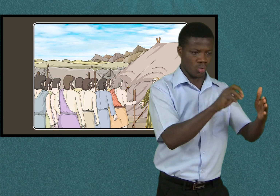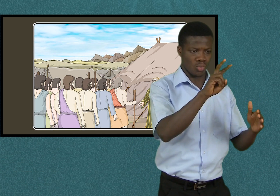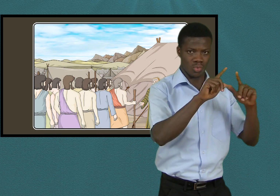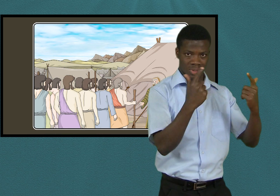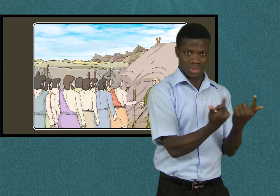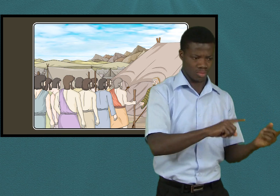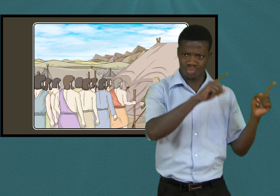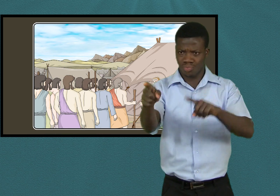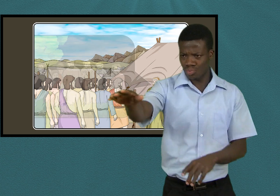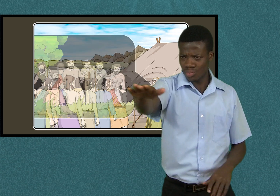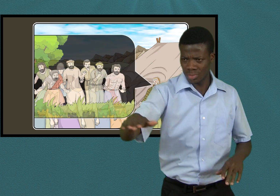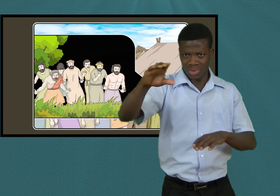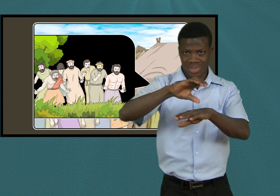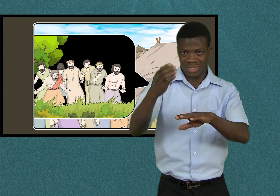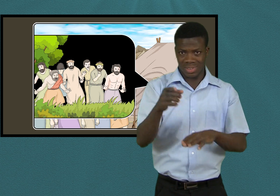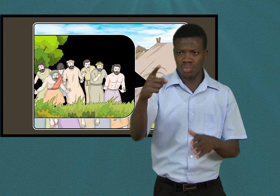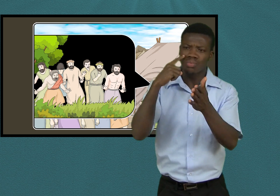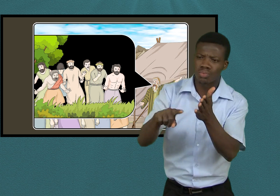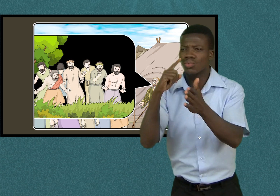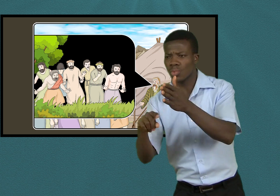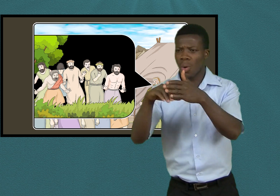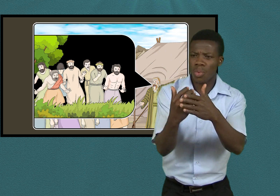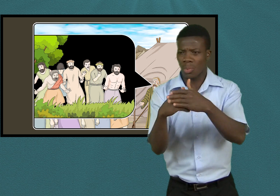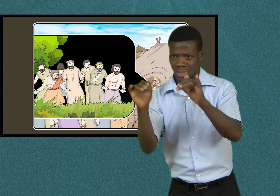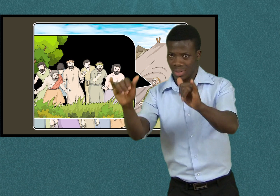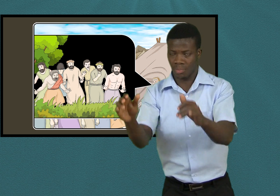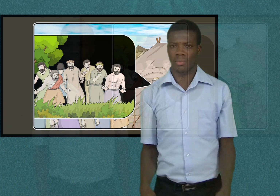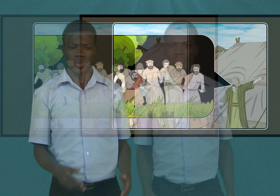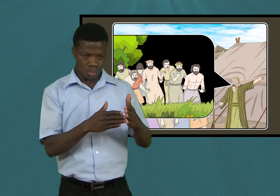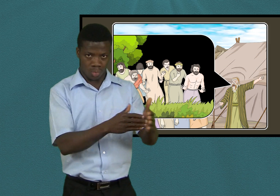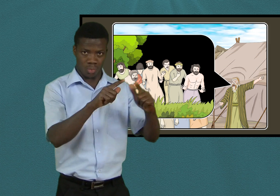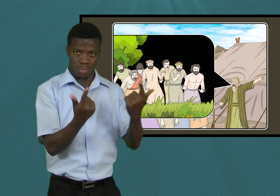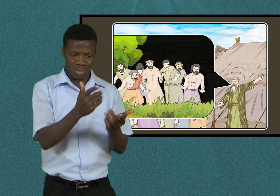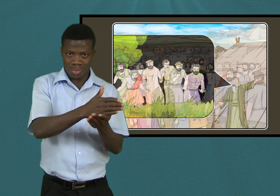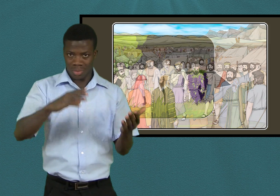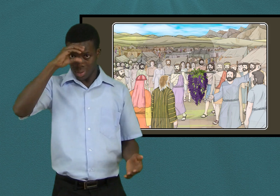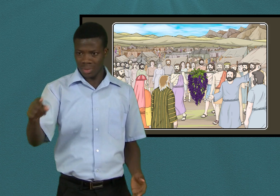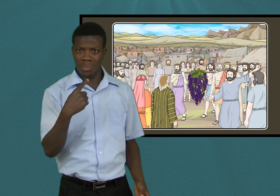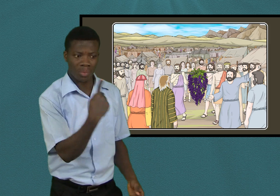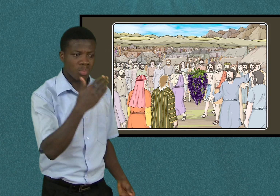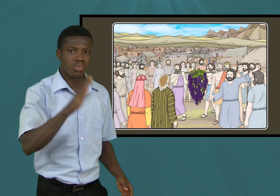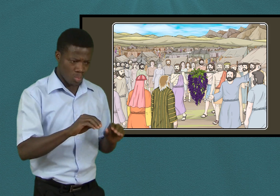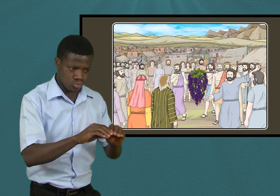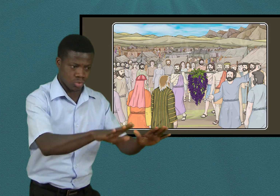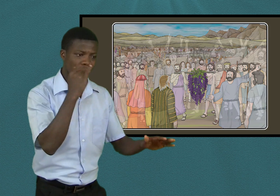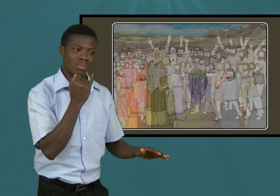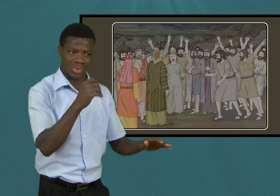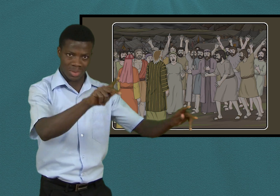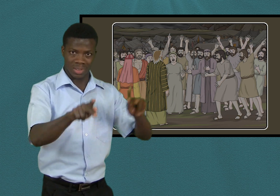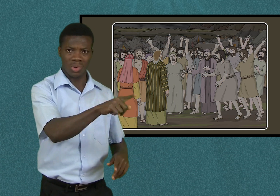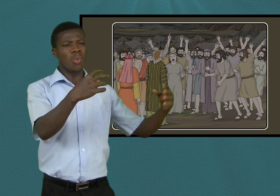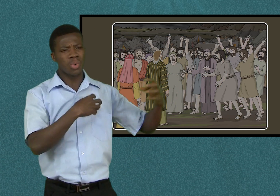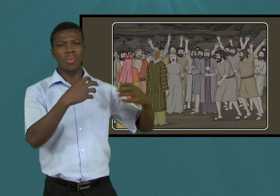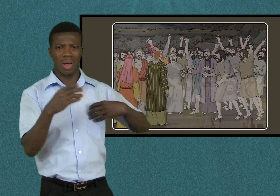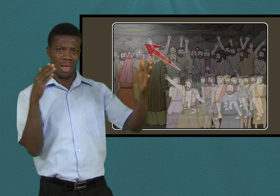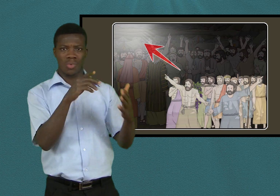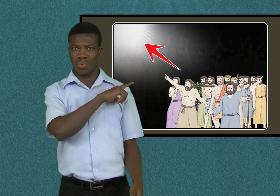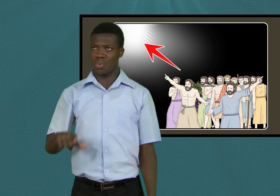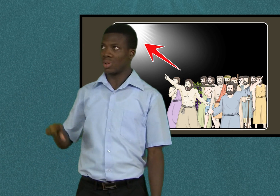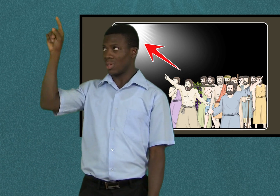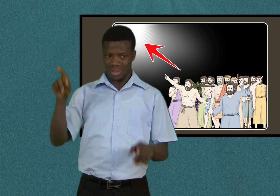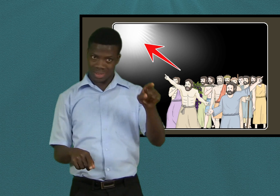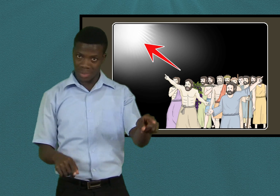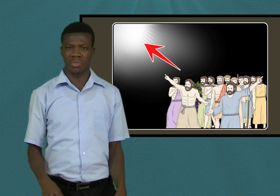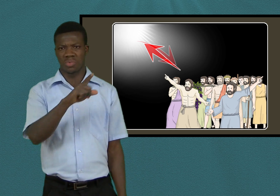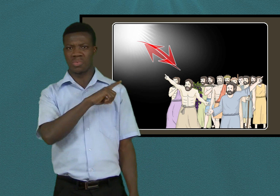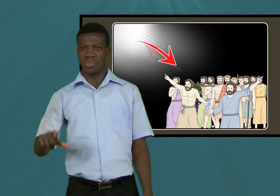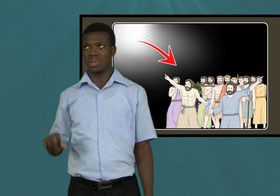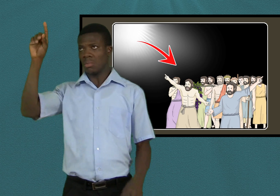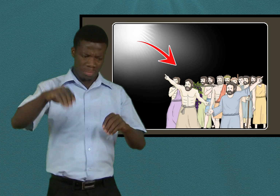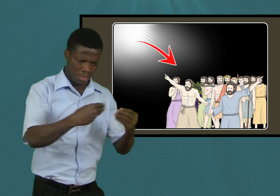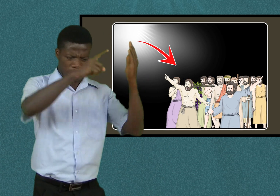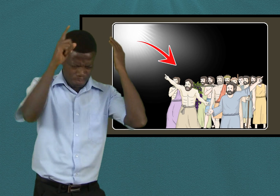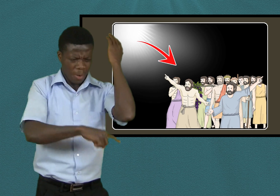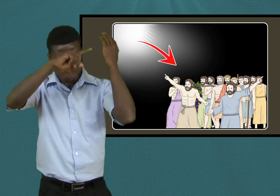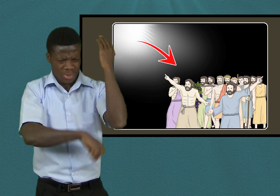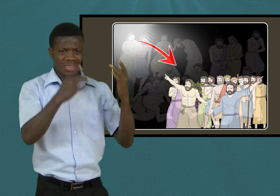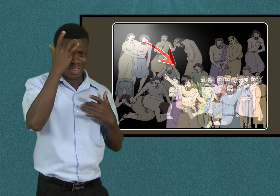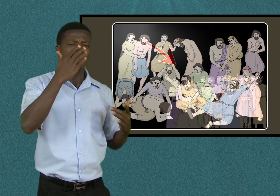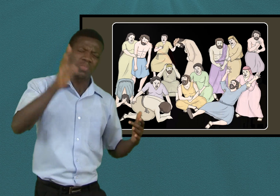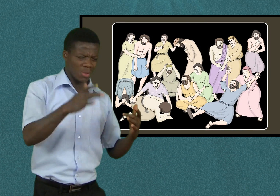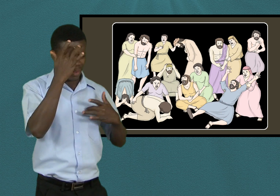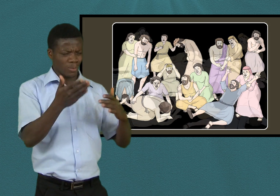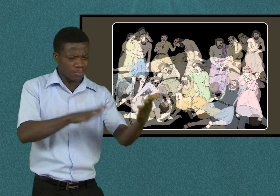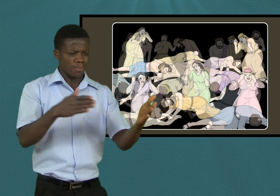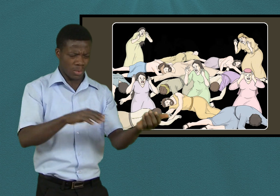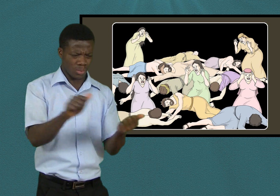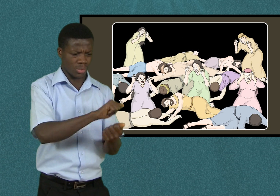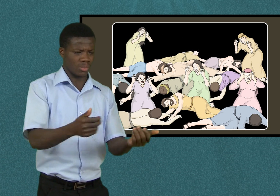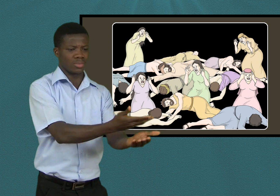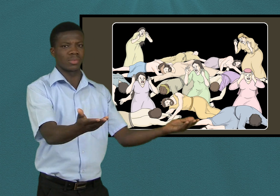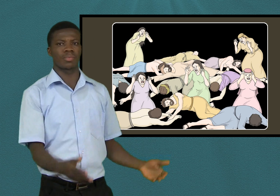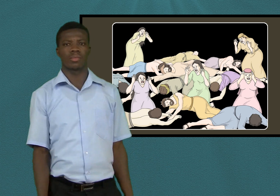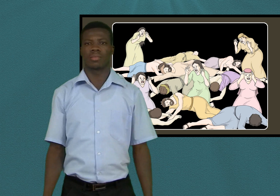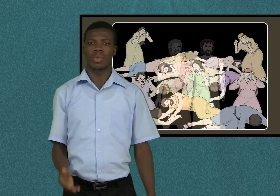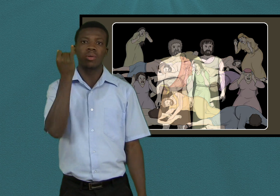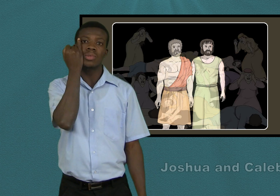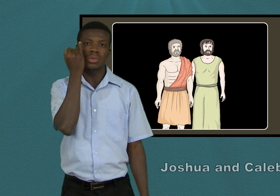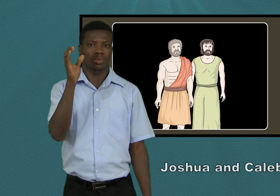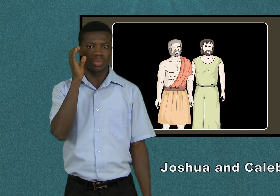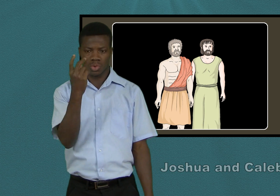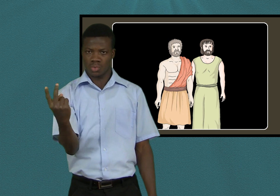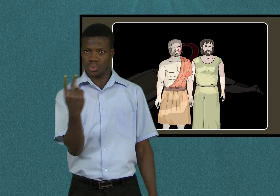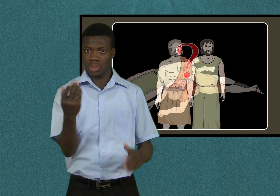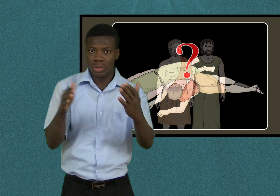So the men Moses had sent to spy out the land, who had returned and made the whole congregation grumble against him by bringing out a bad report about the land— those men who had brought out the bad report about the land—were struck down by a plague before the LORD.